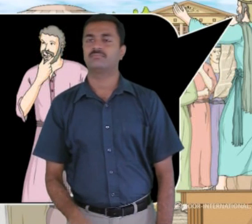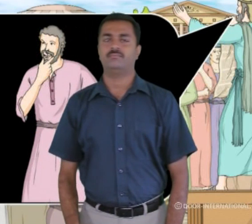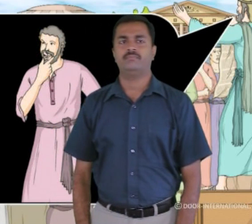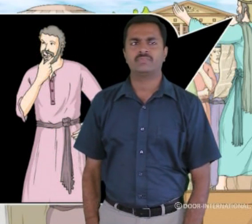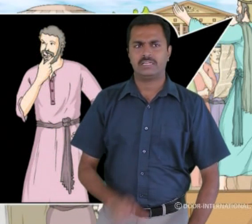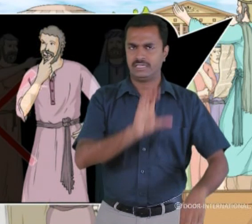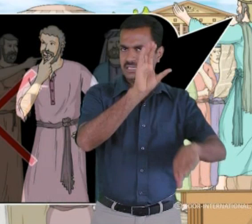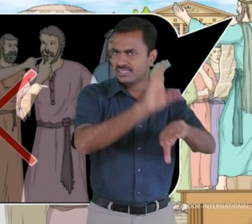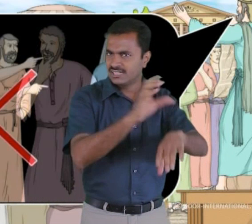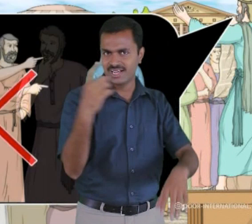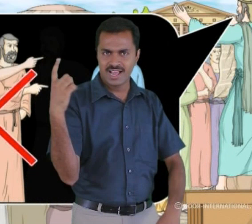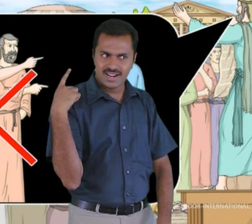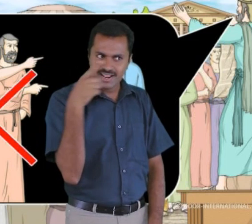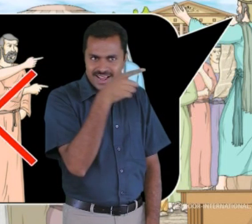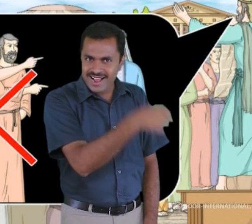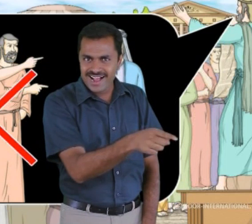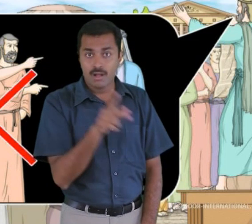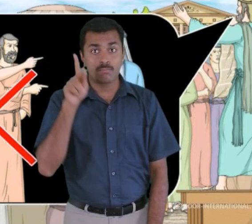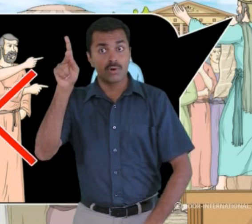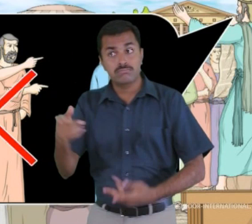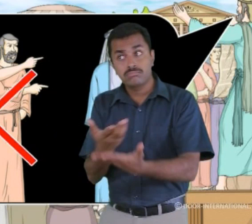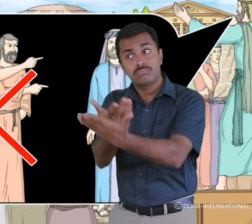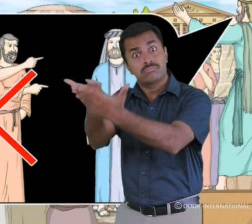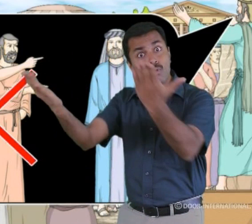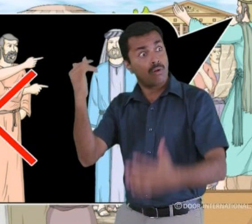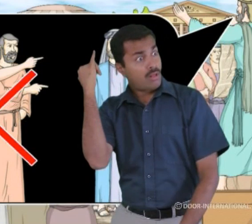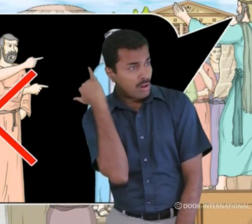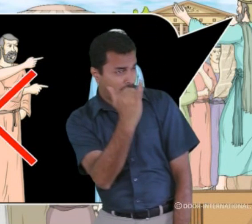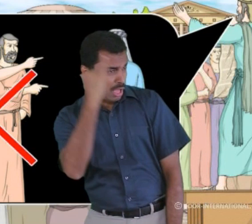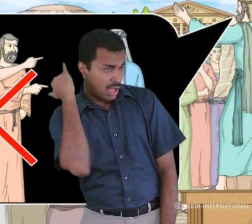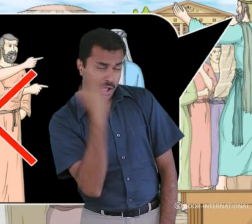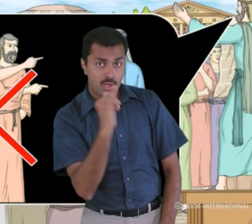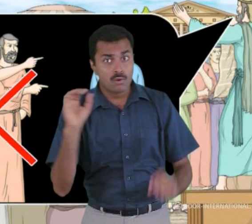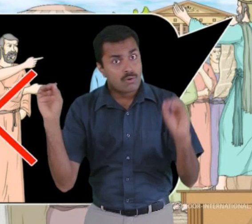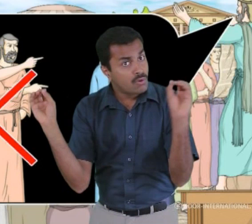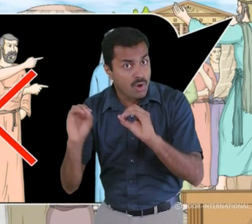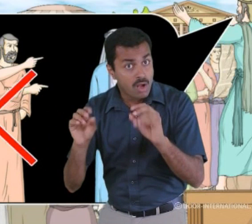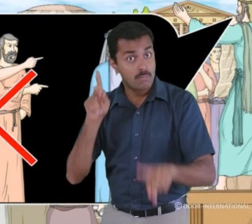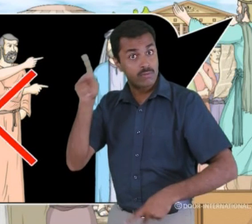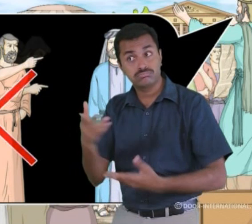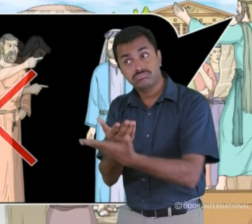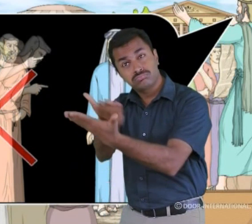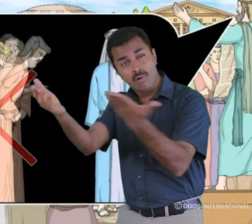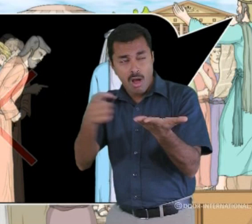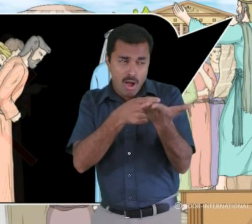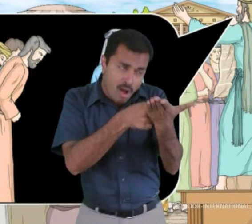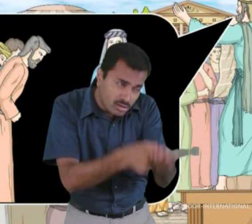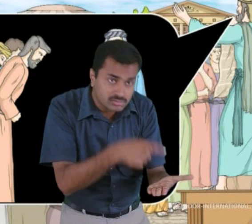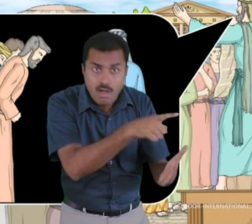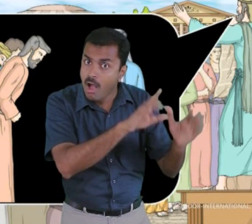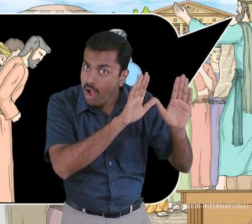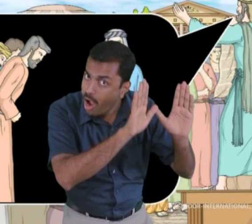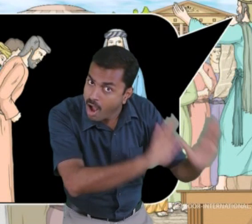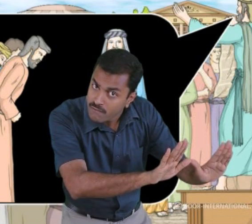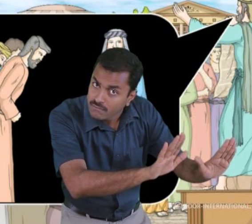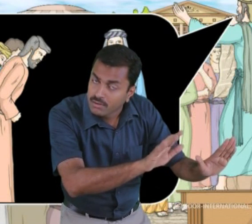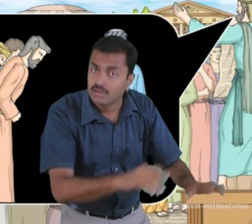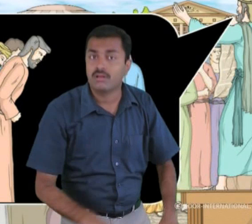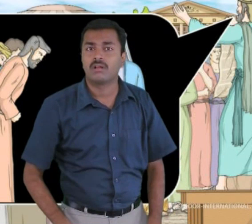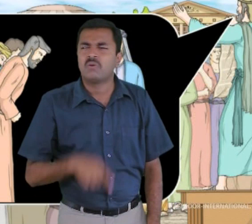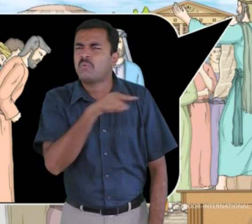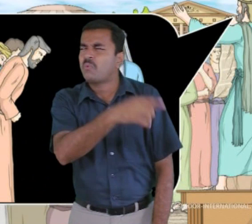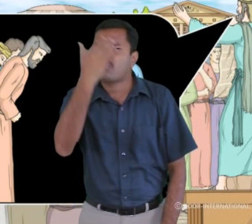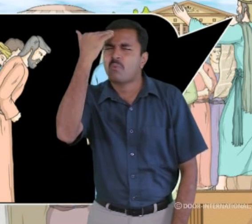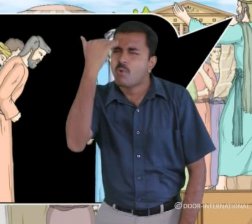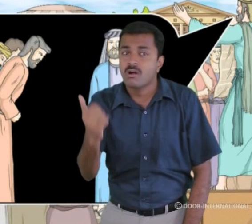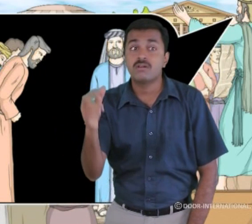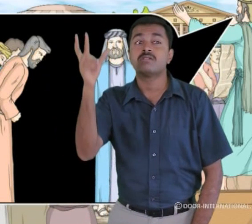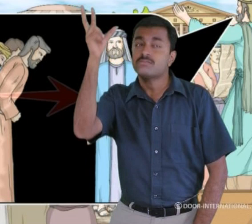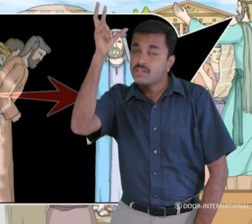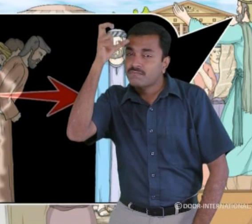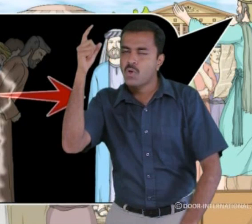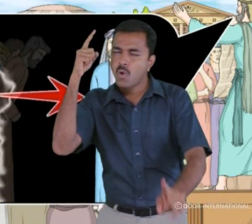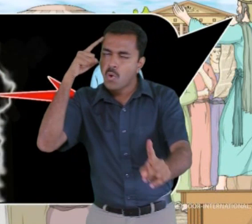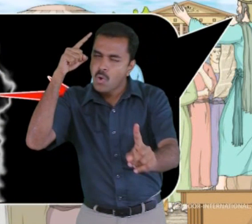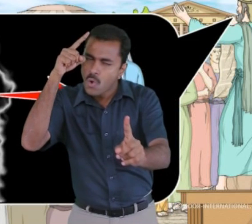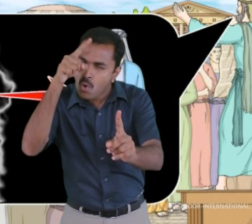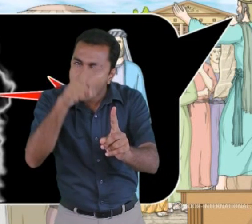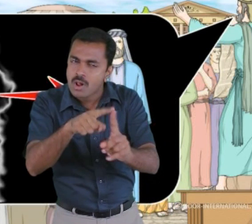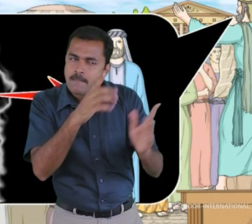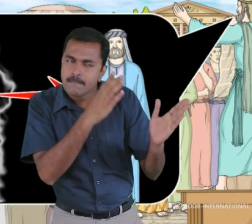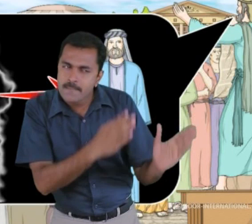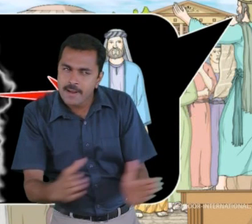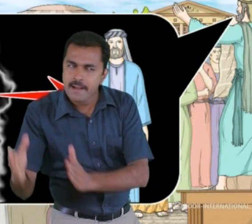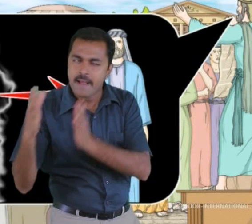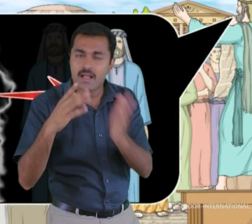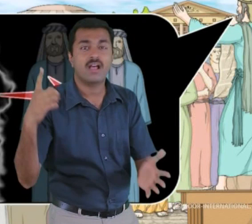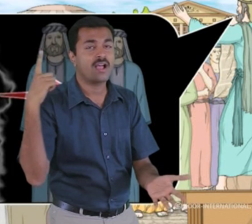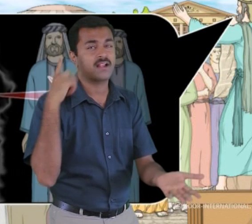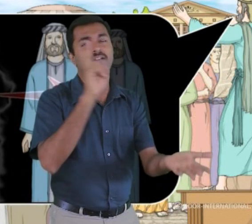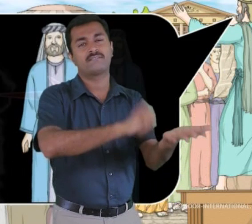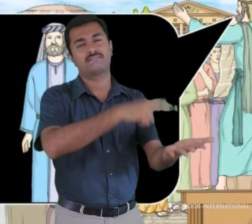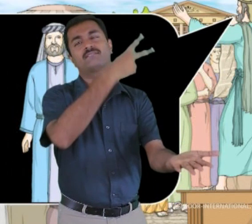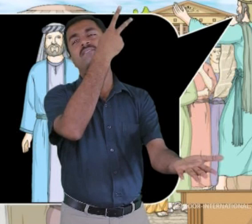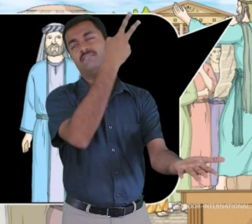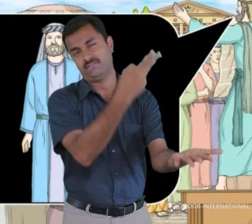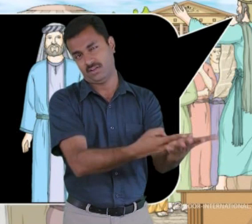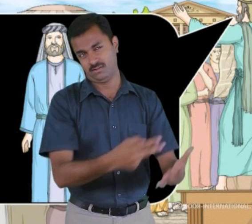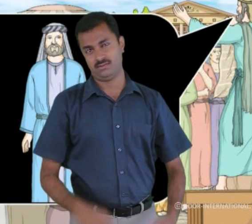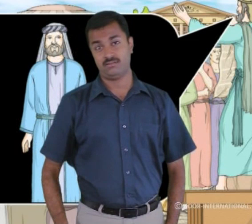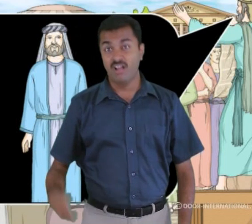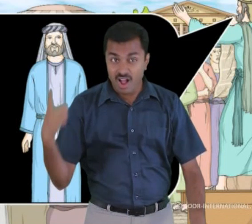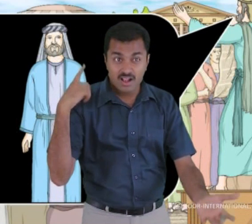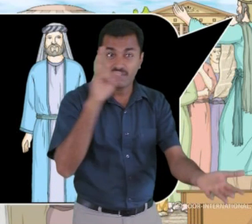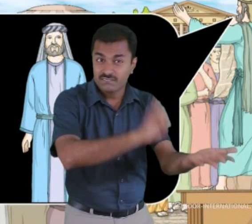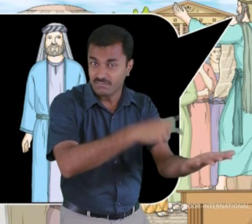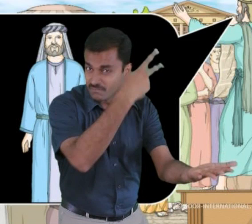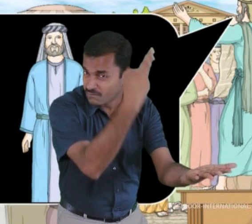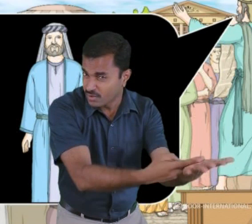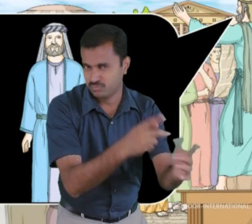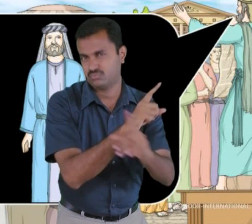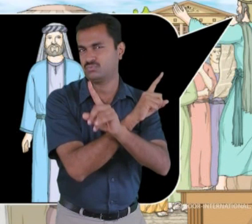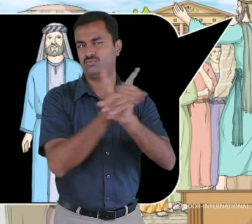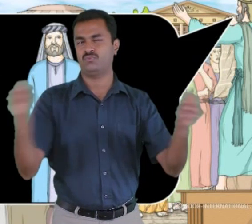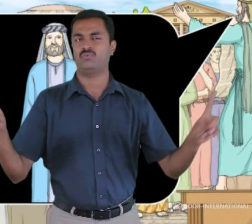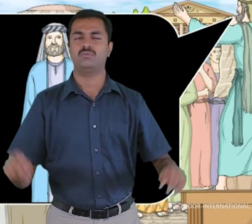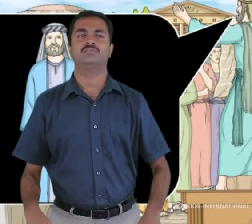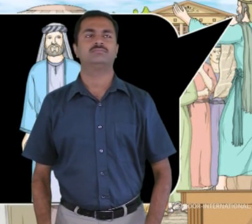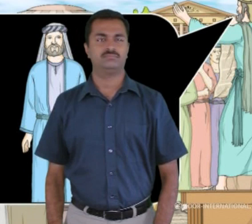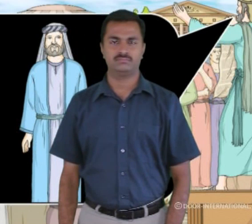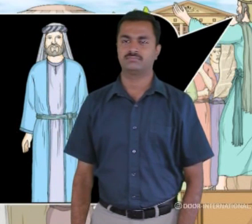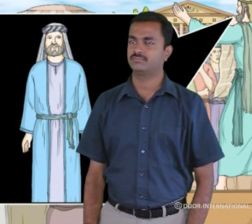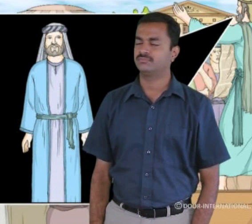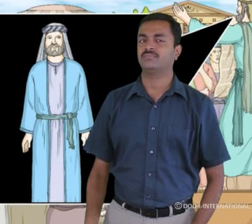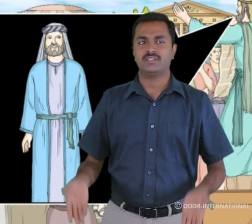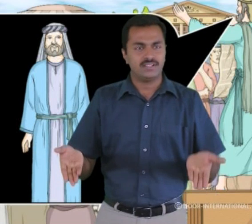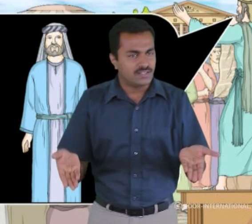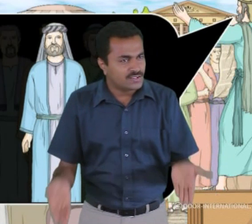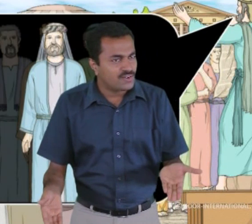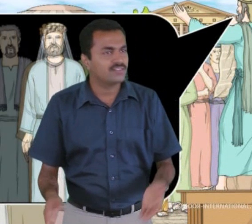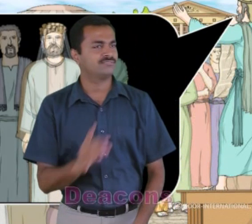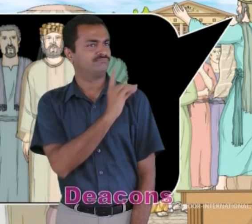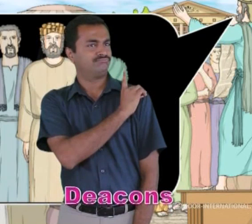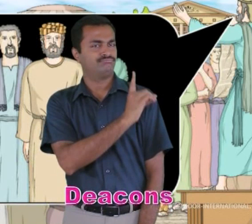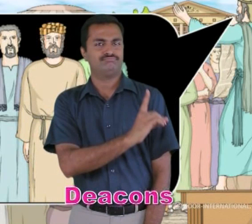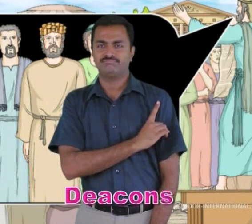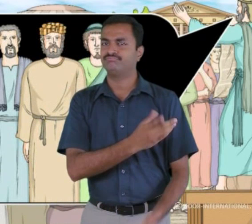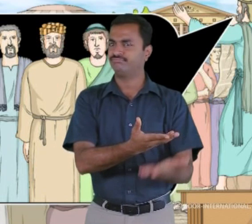Furthermore, he must have a good reputation with outsiders, so that he will not fall into disgrace and into the snare of the devil.